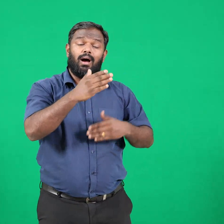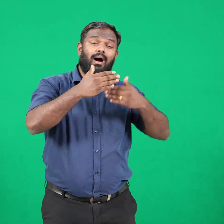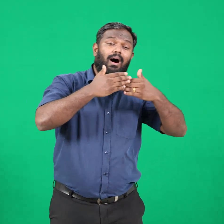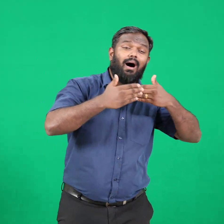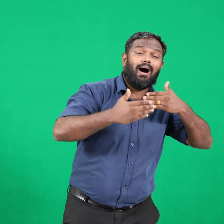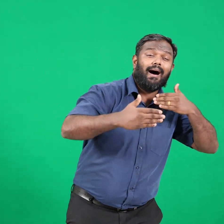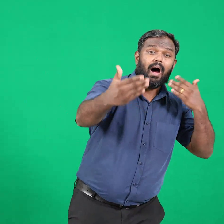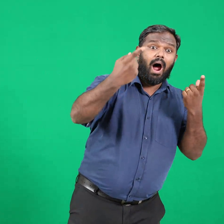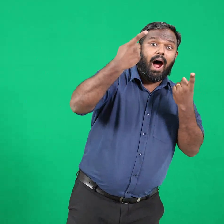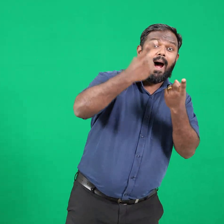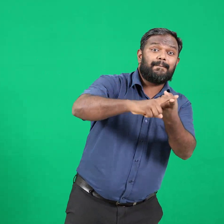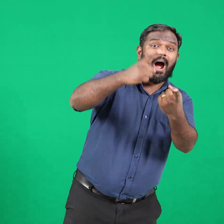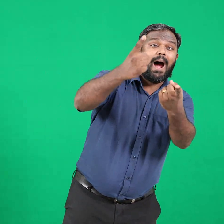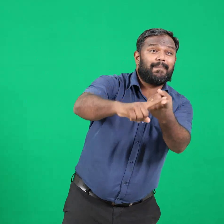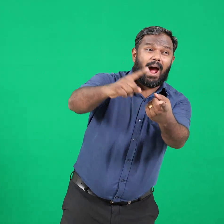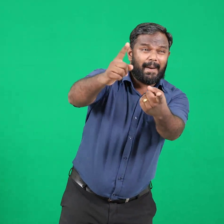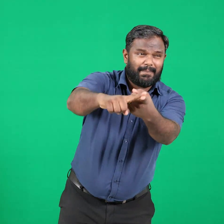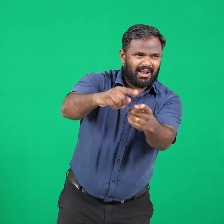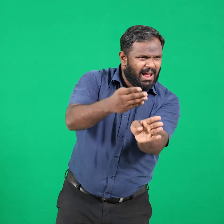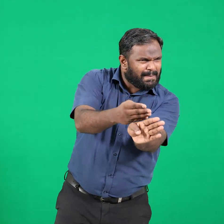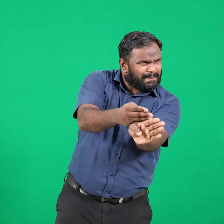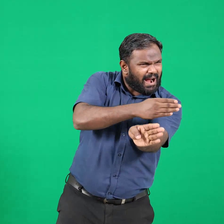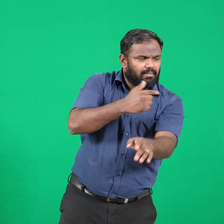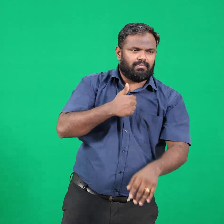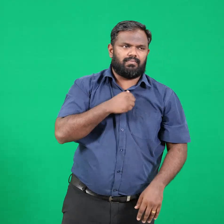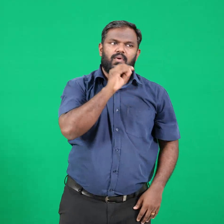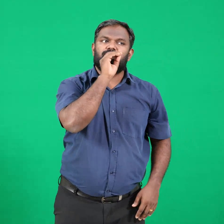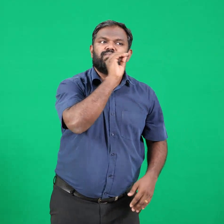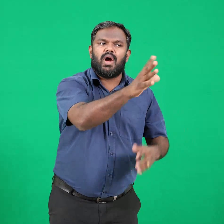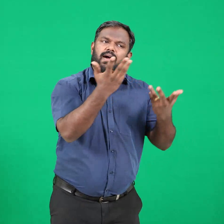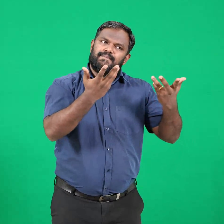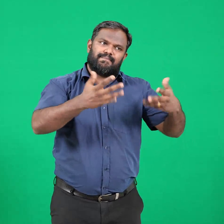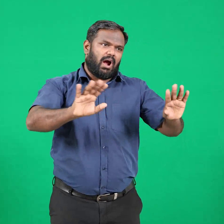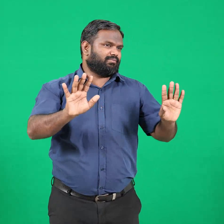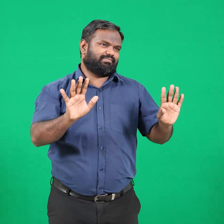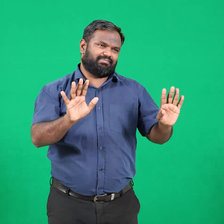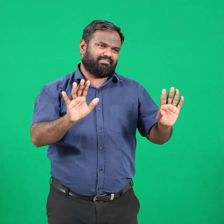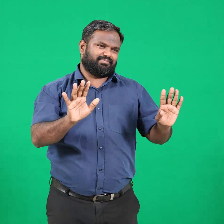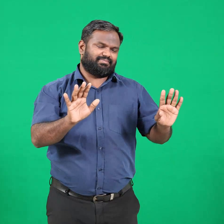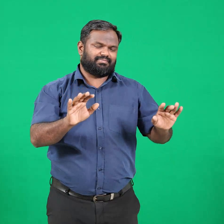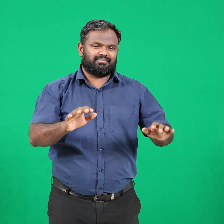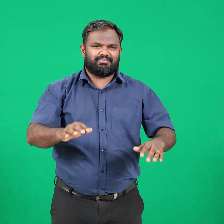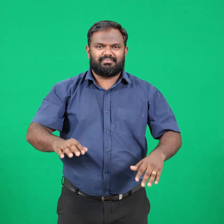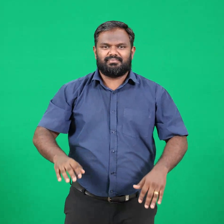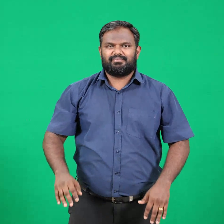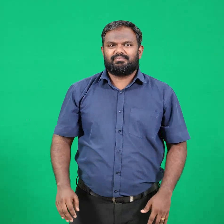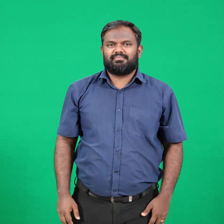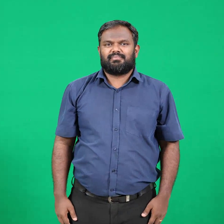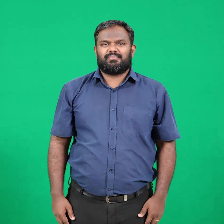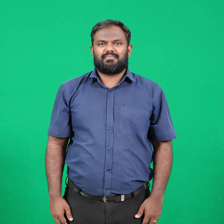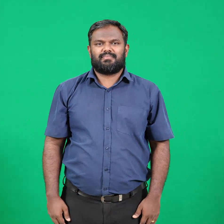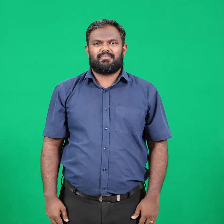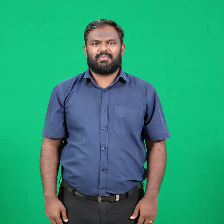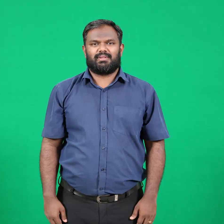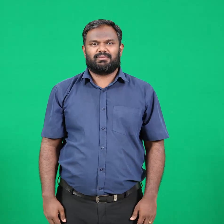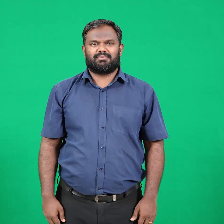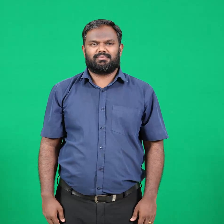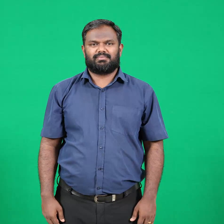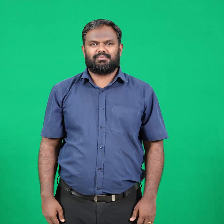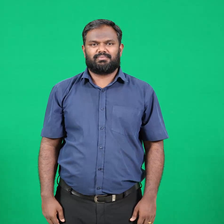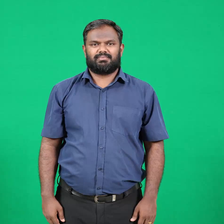See, I have told you in advance.